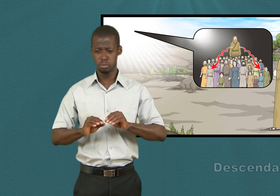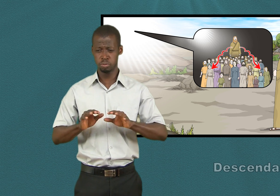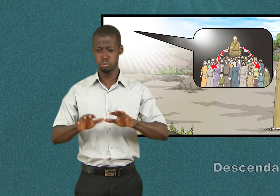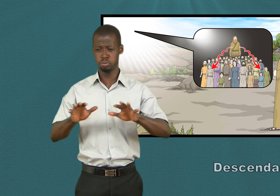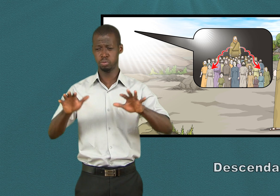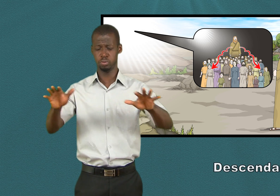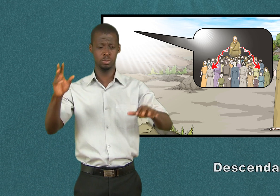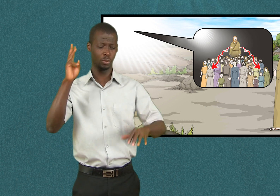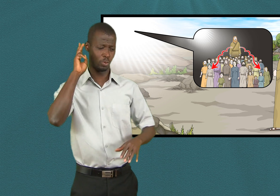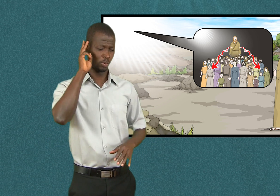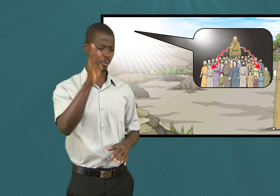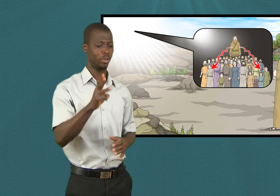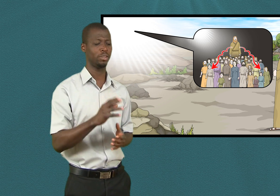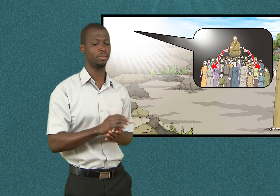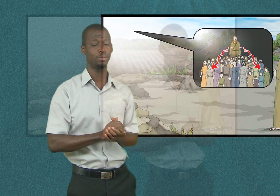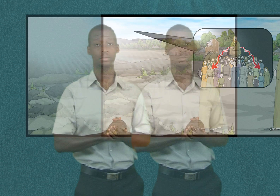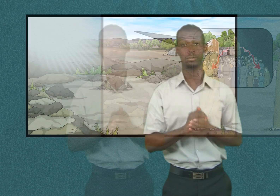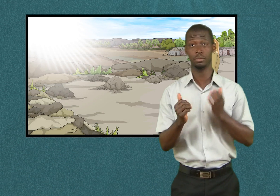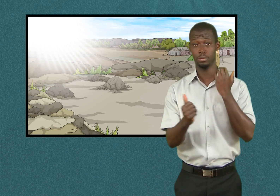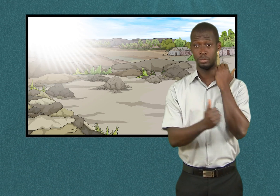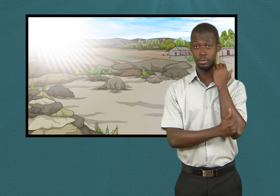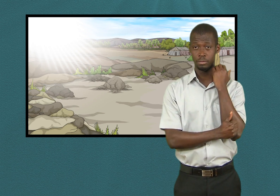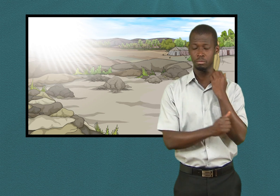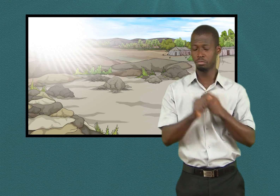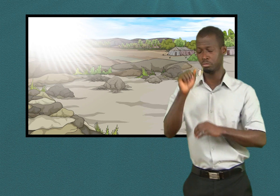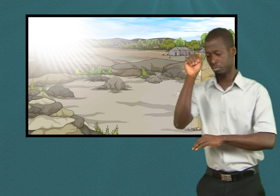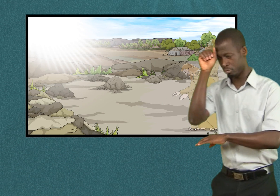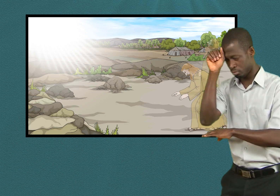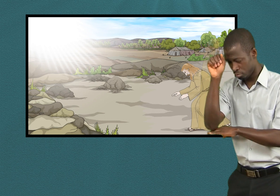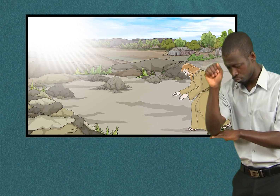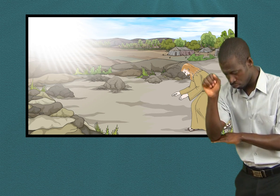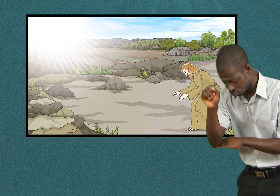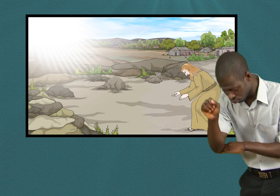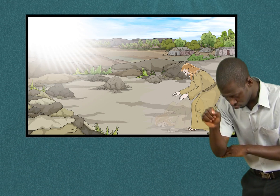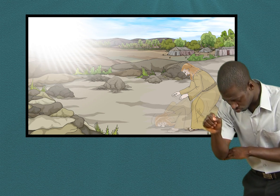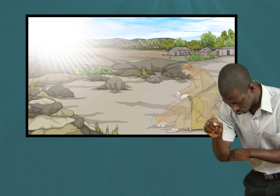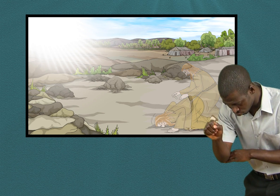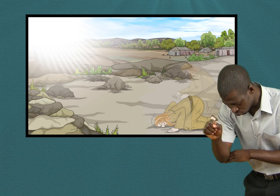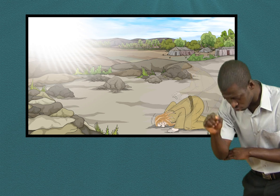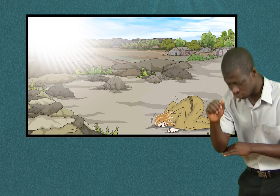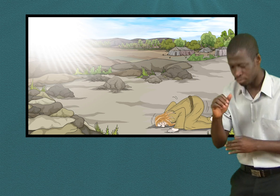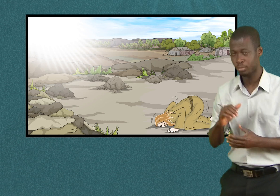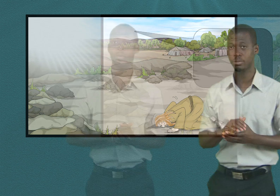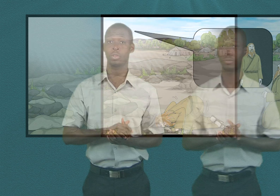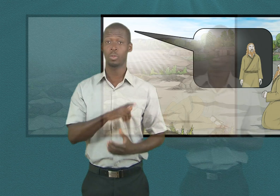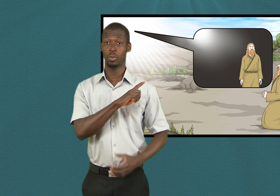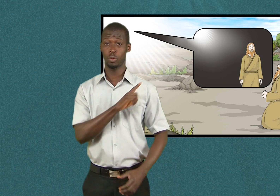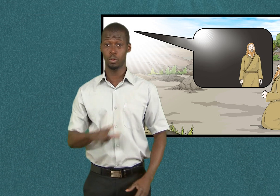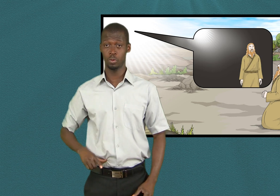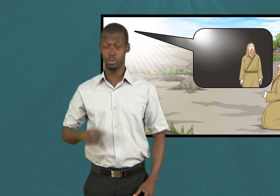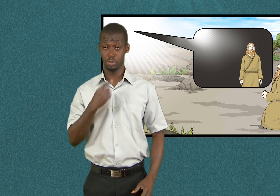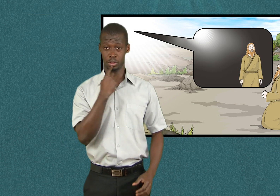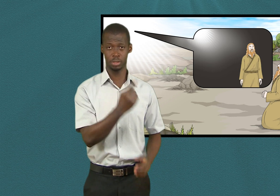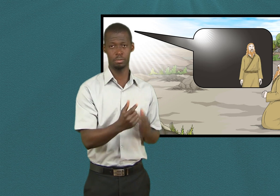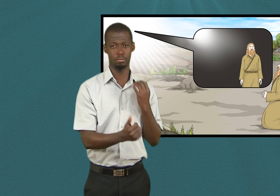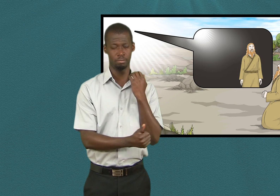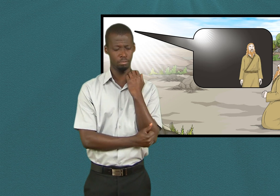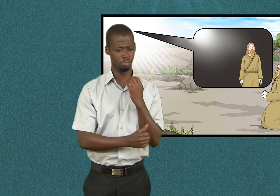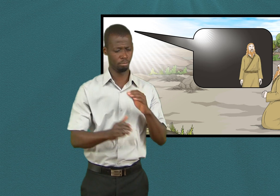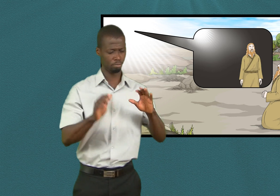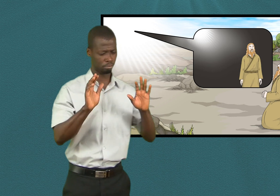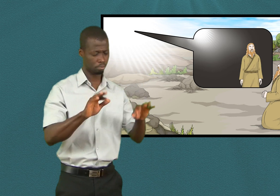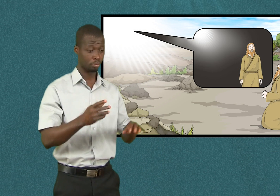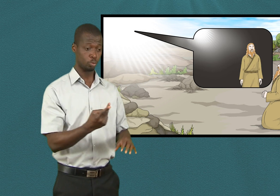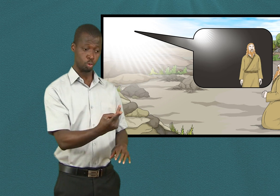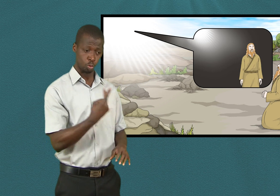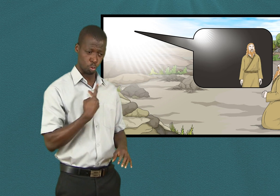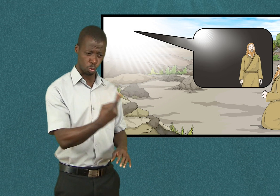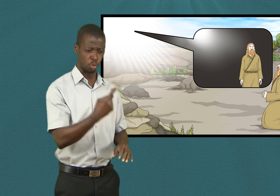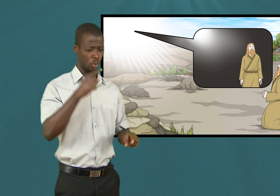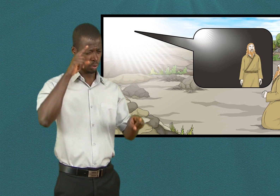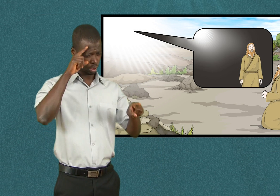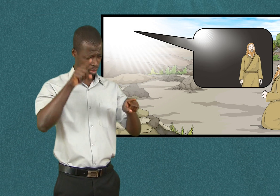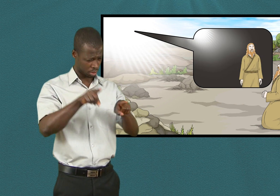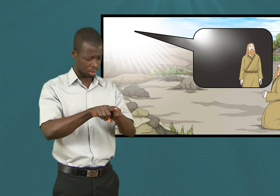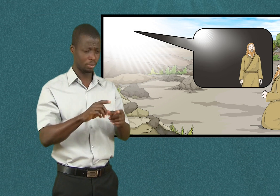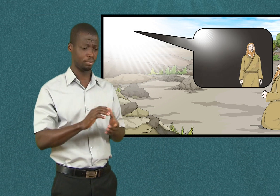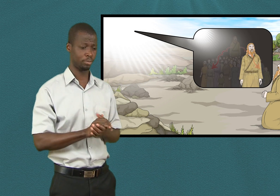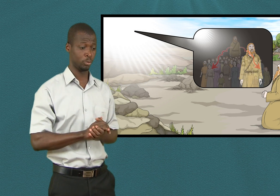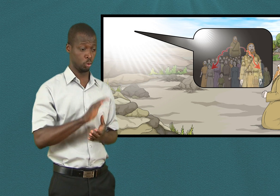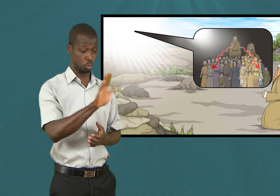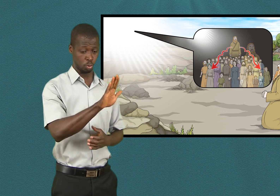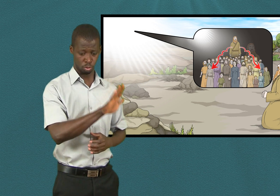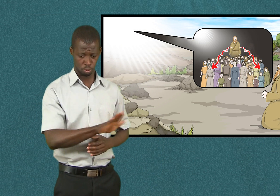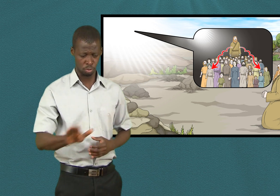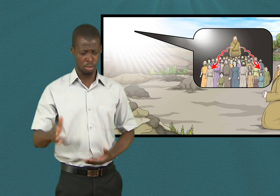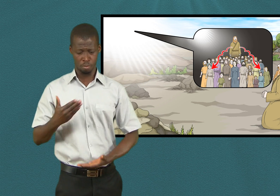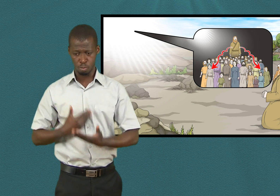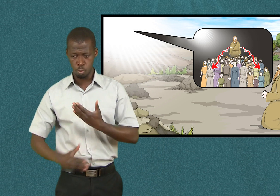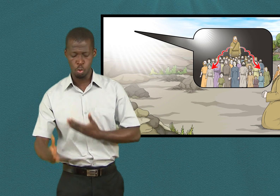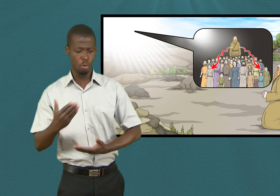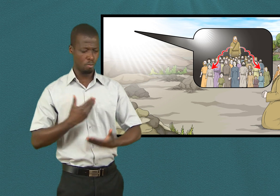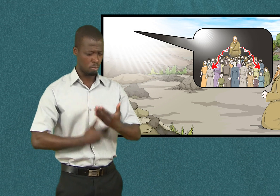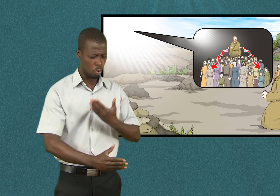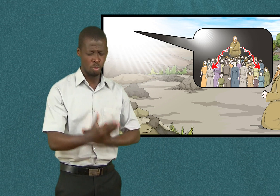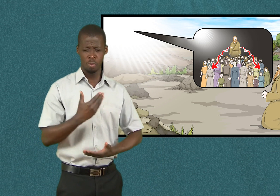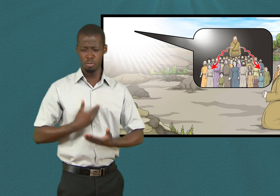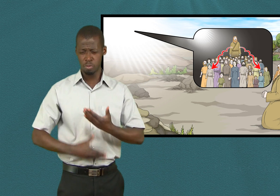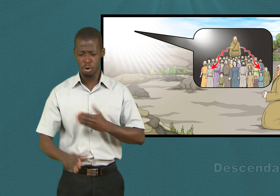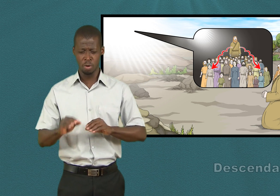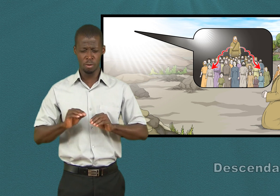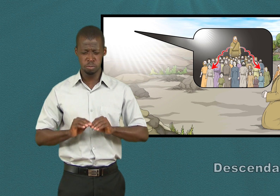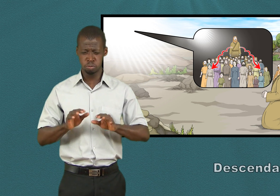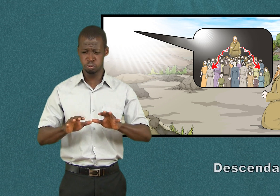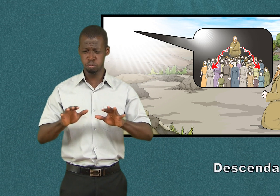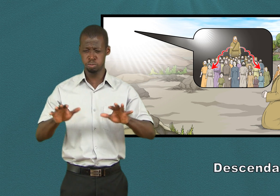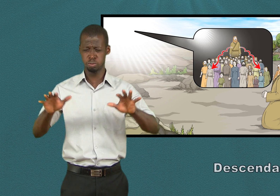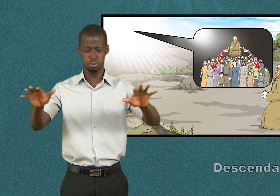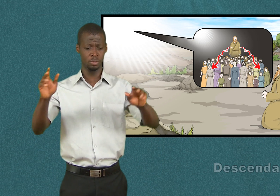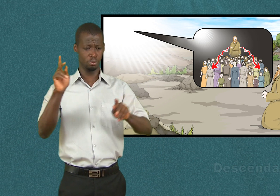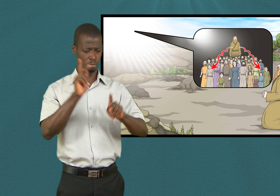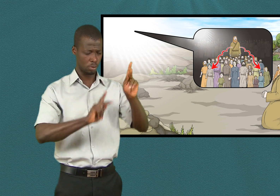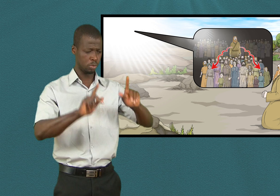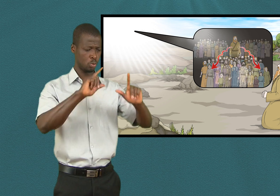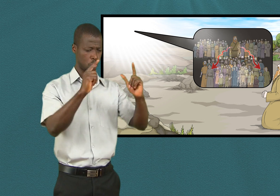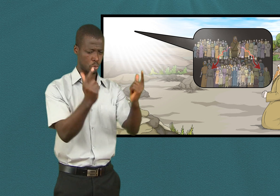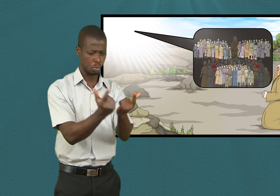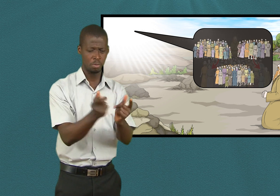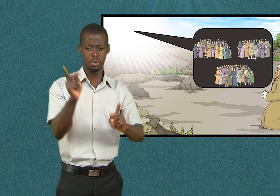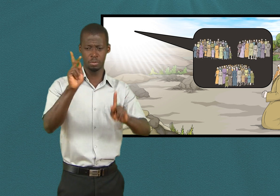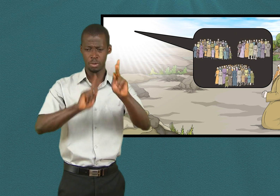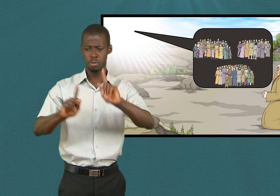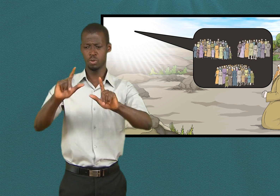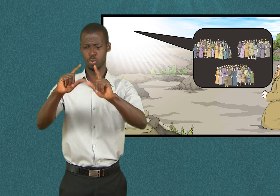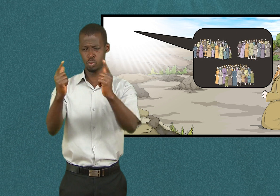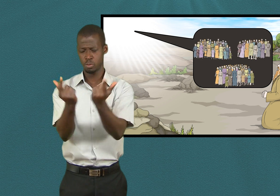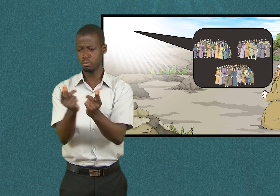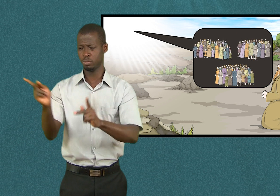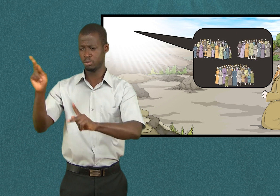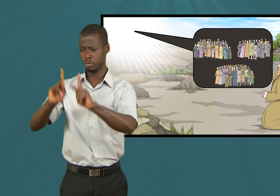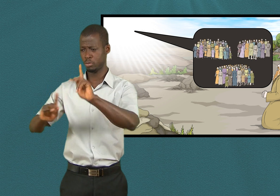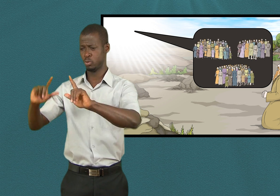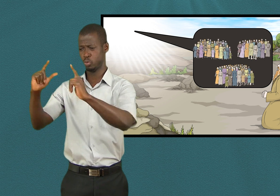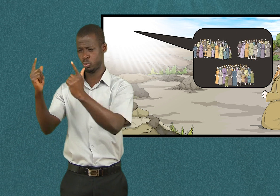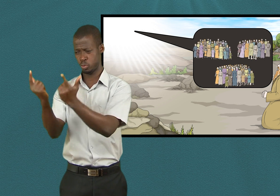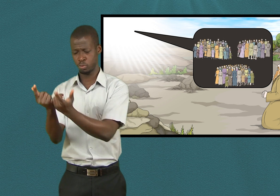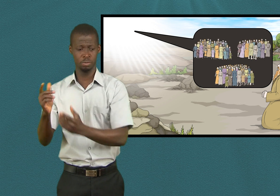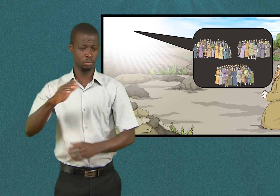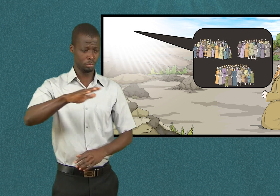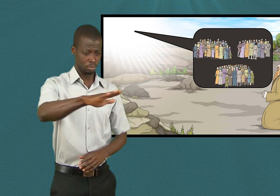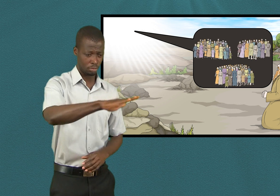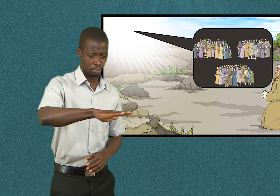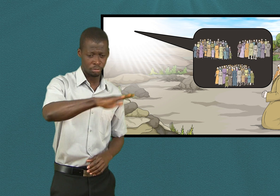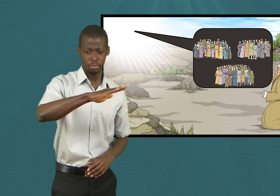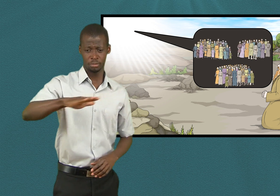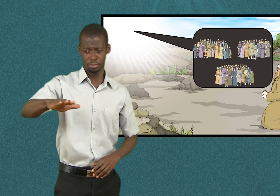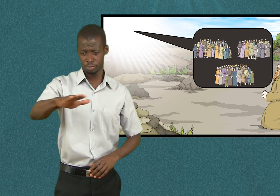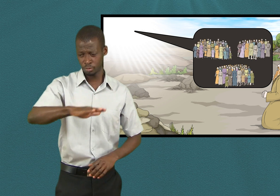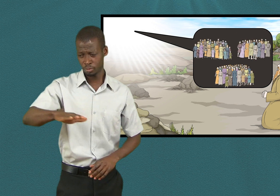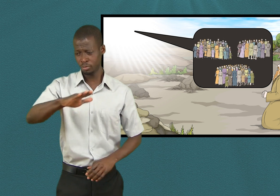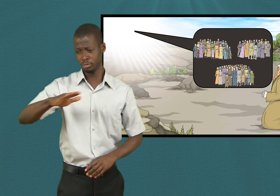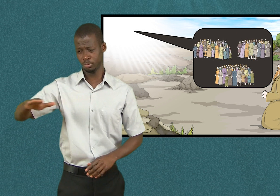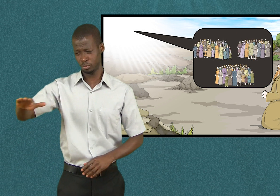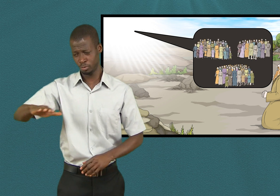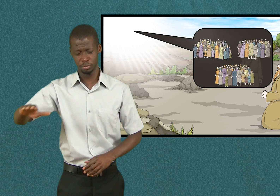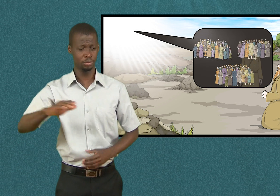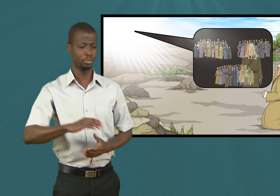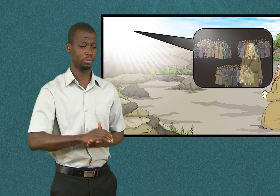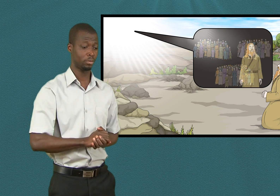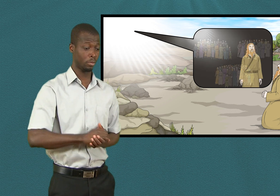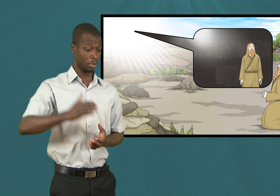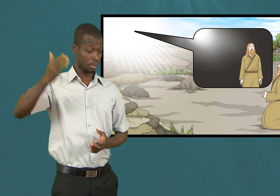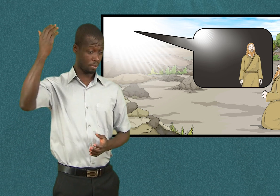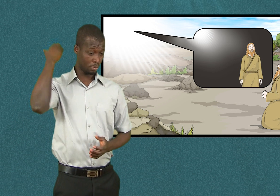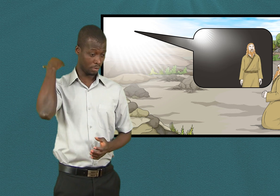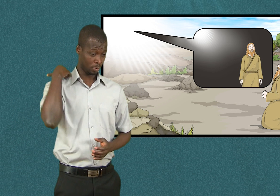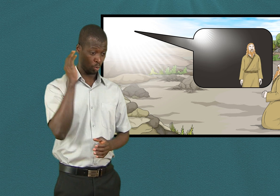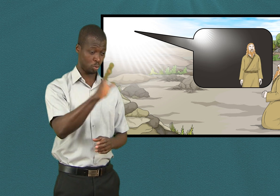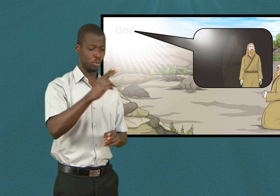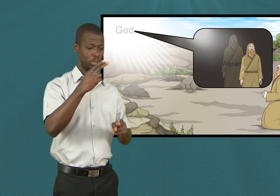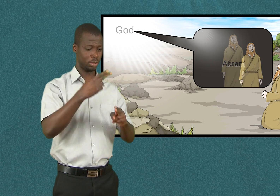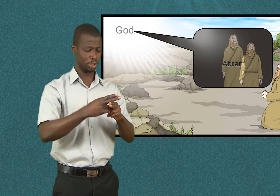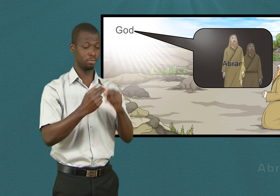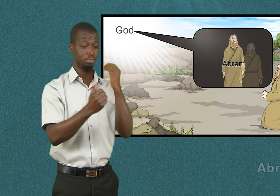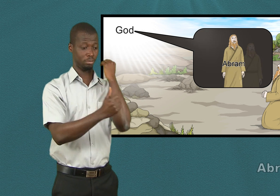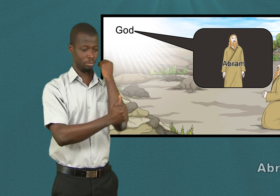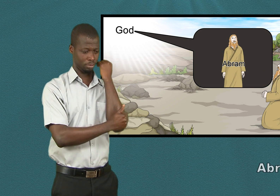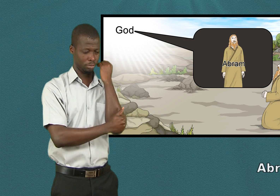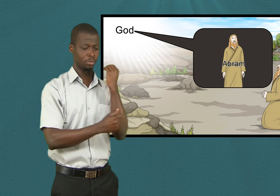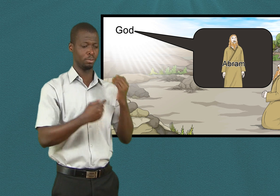Then Abram fell facedown, and God said to him, “As for Me, this is My covenant with you: You will be the father of many nations.